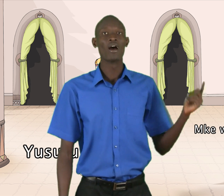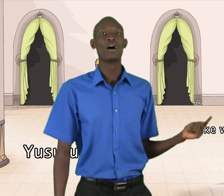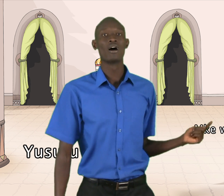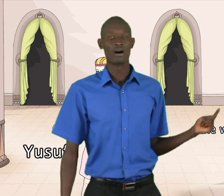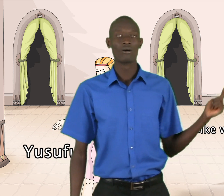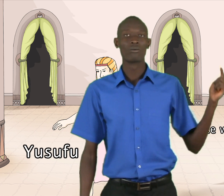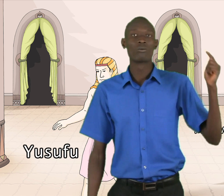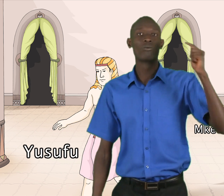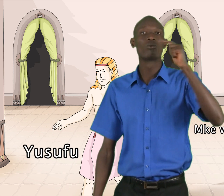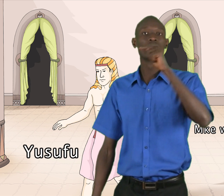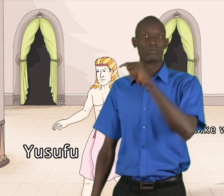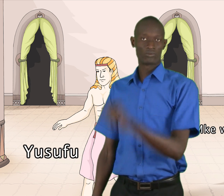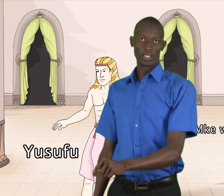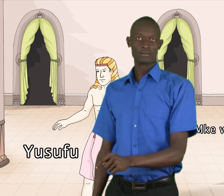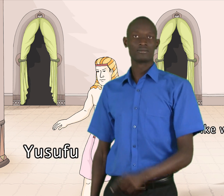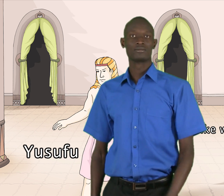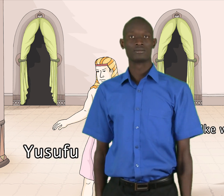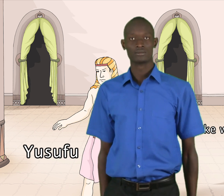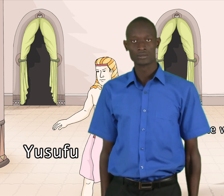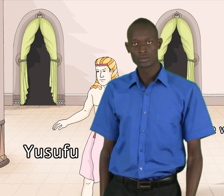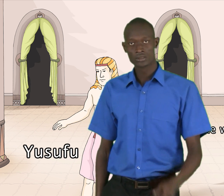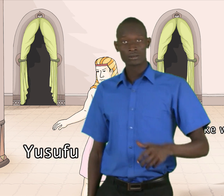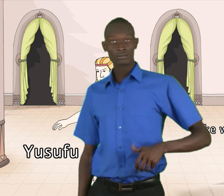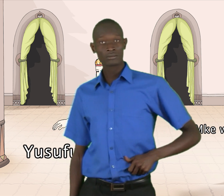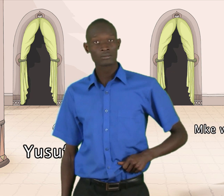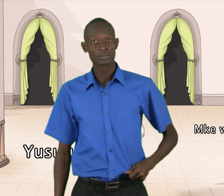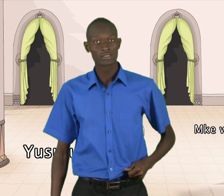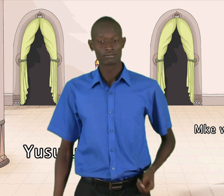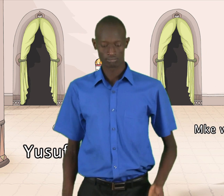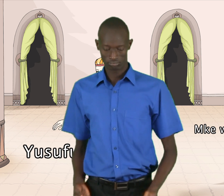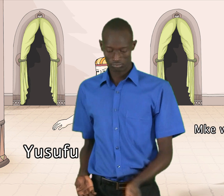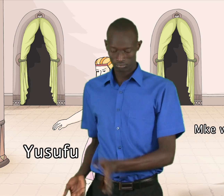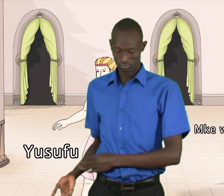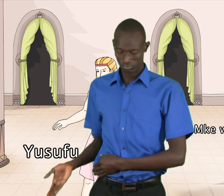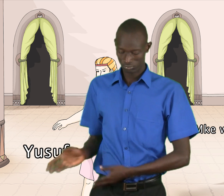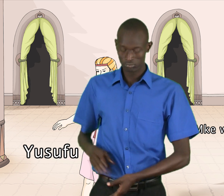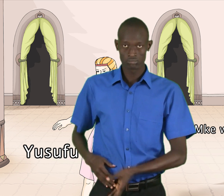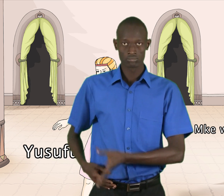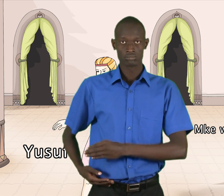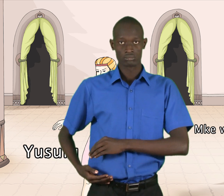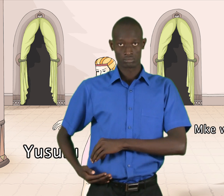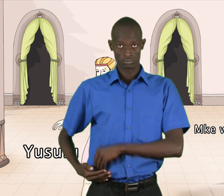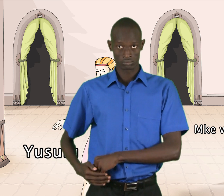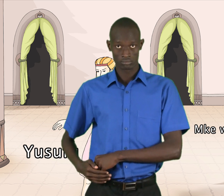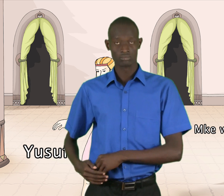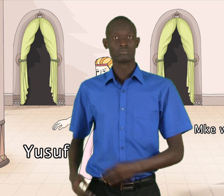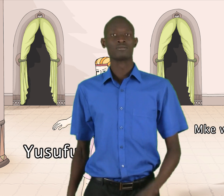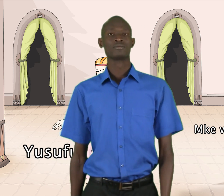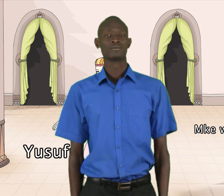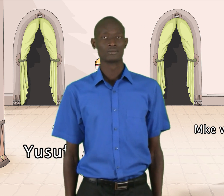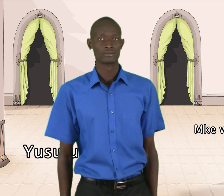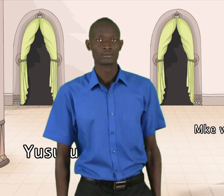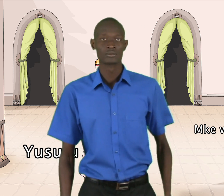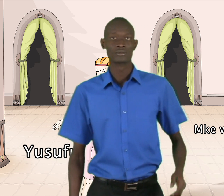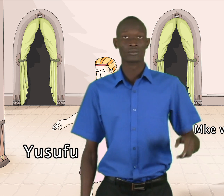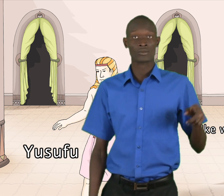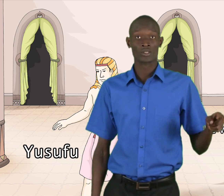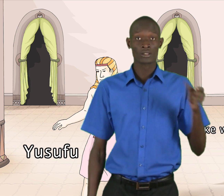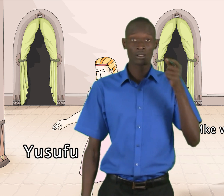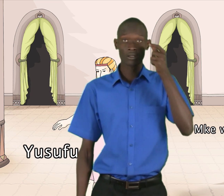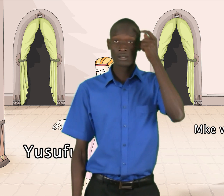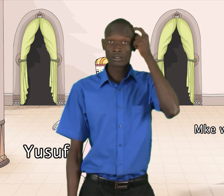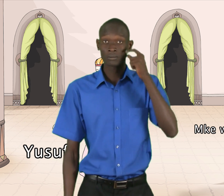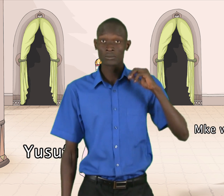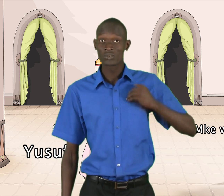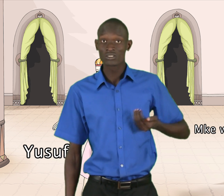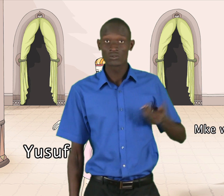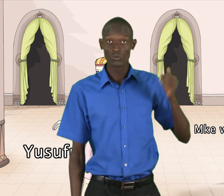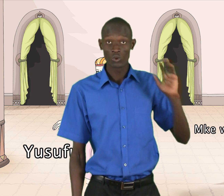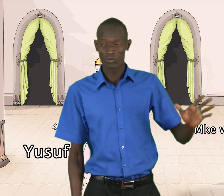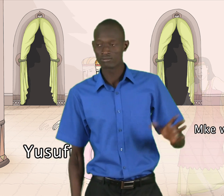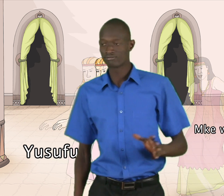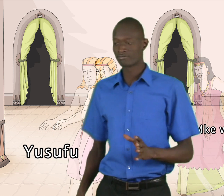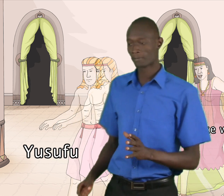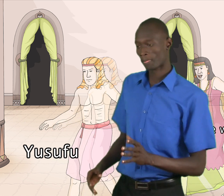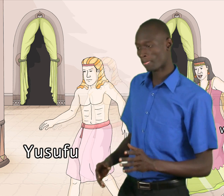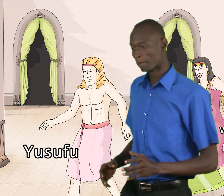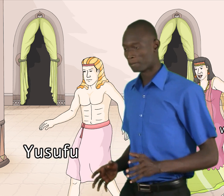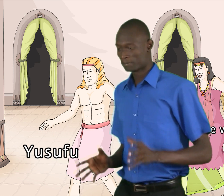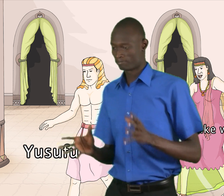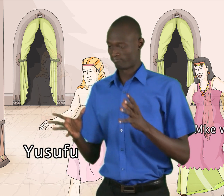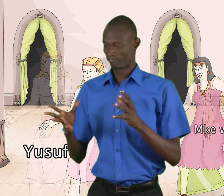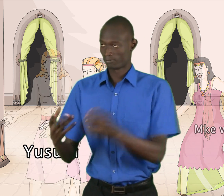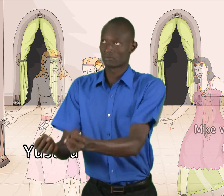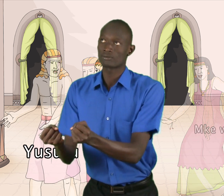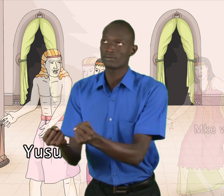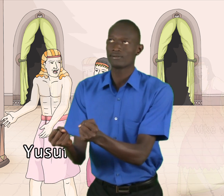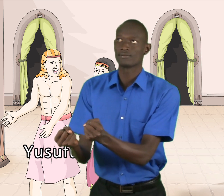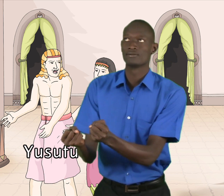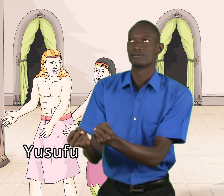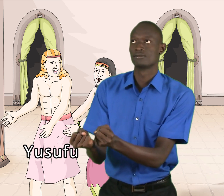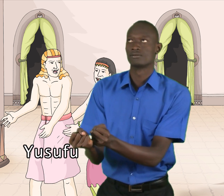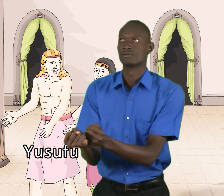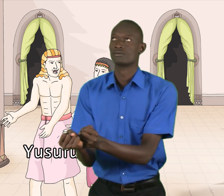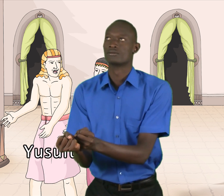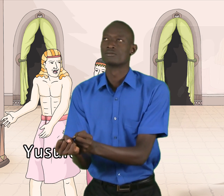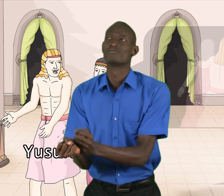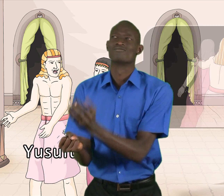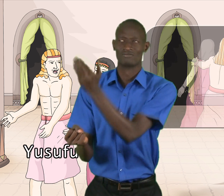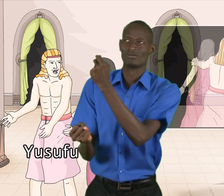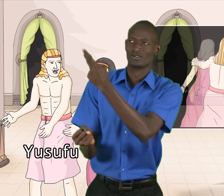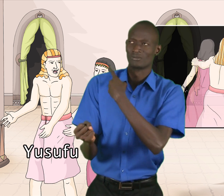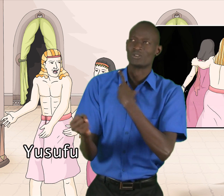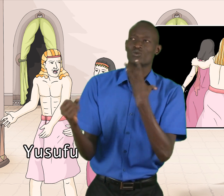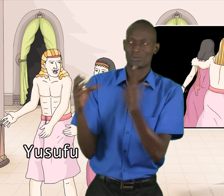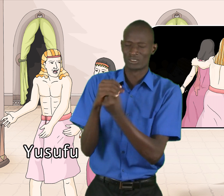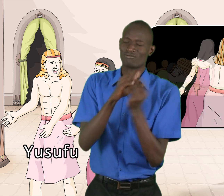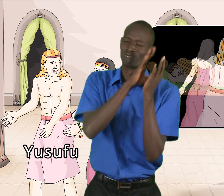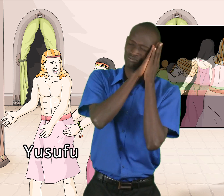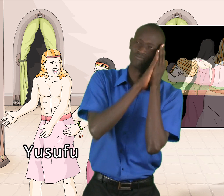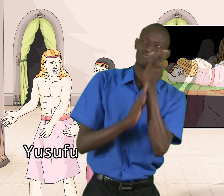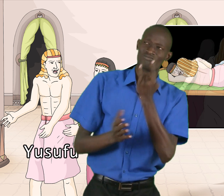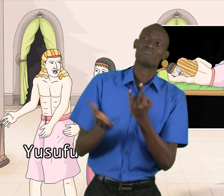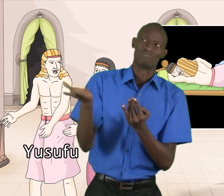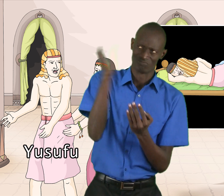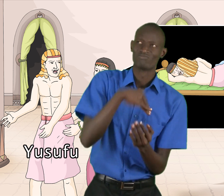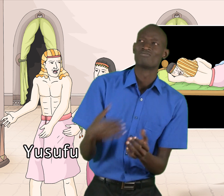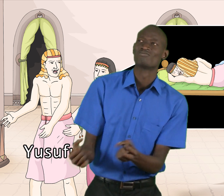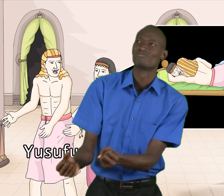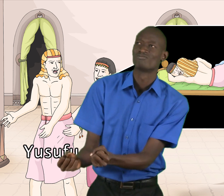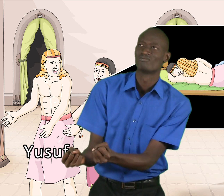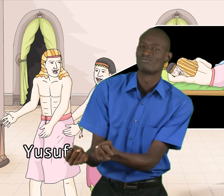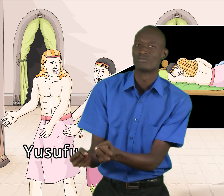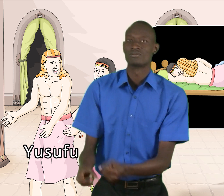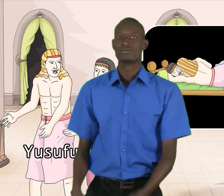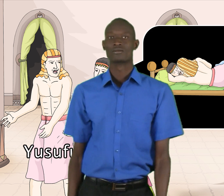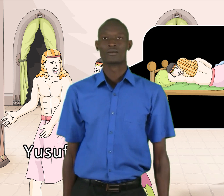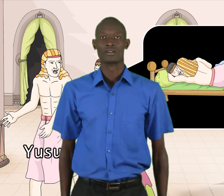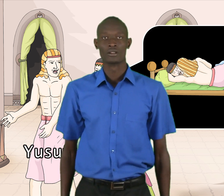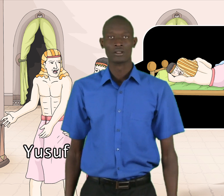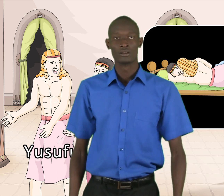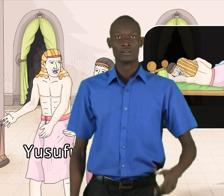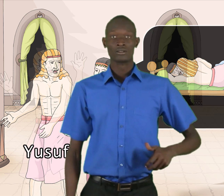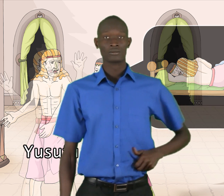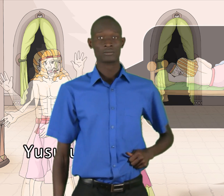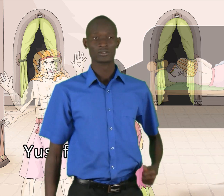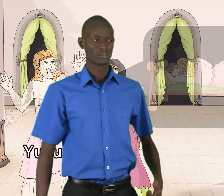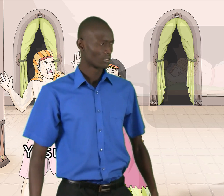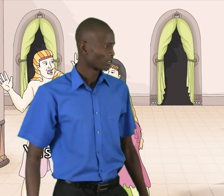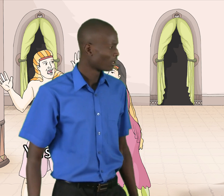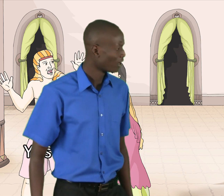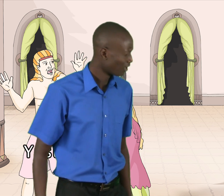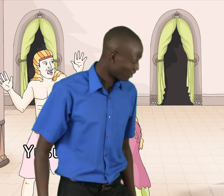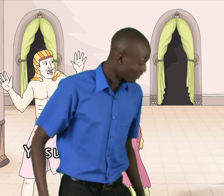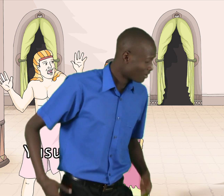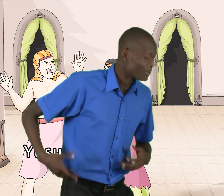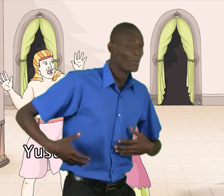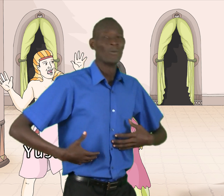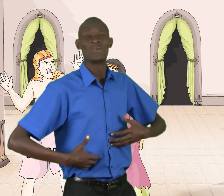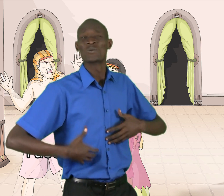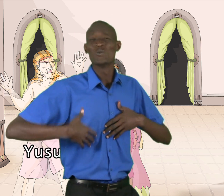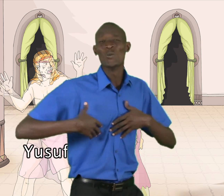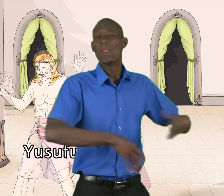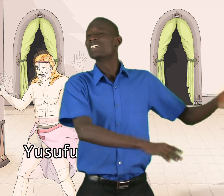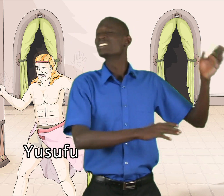She grabbed Joseph by his cloak and said, “Sleep with me!”